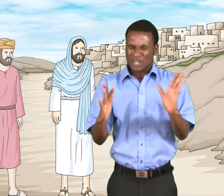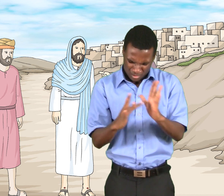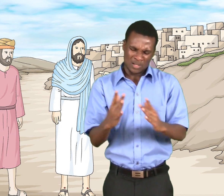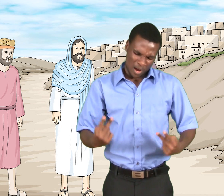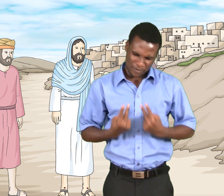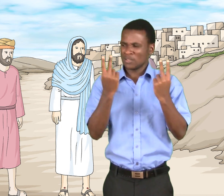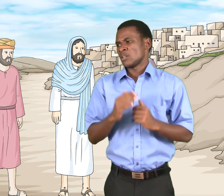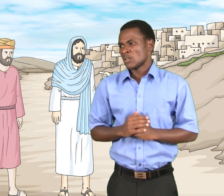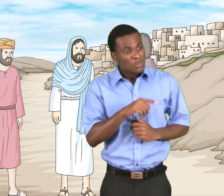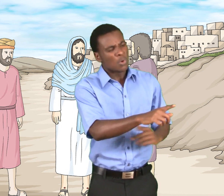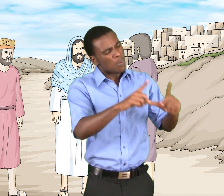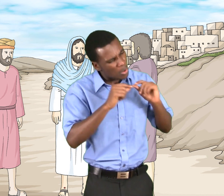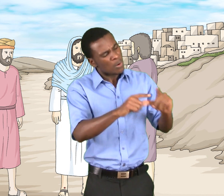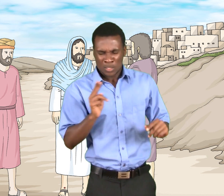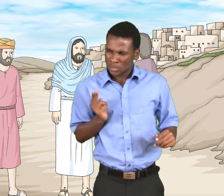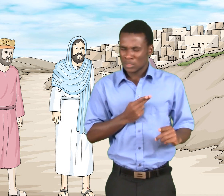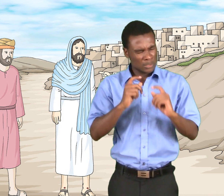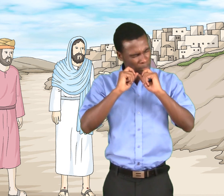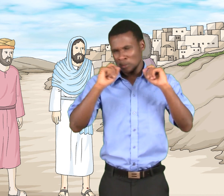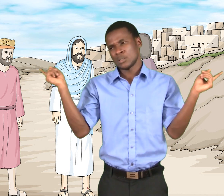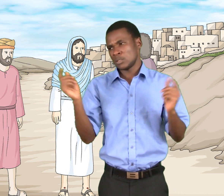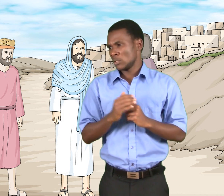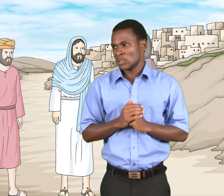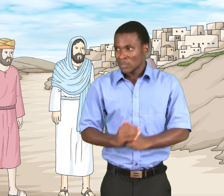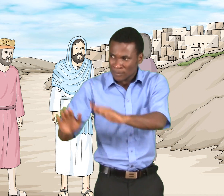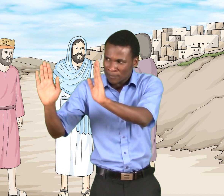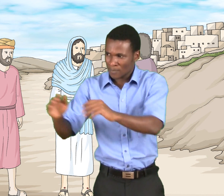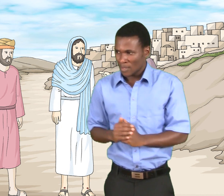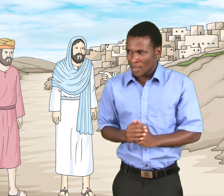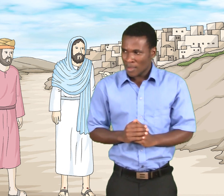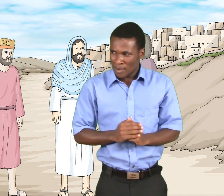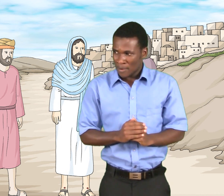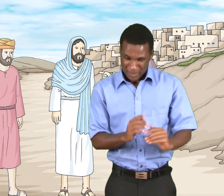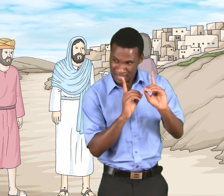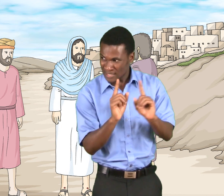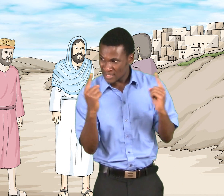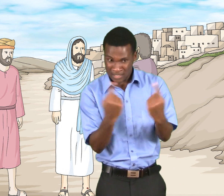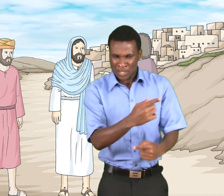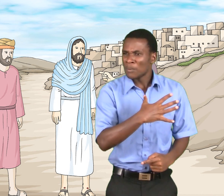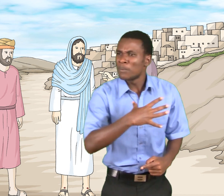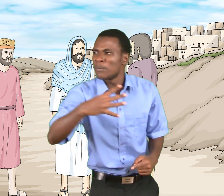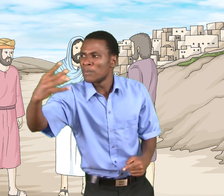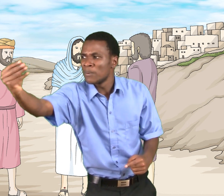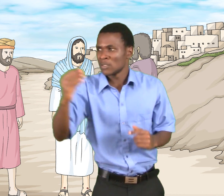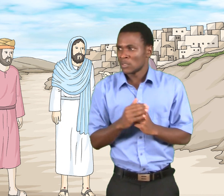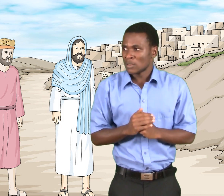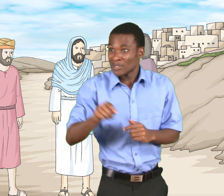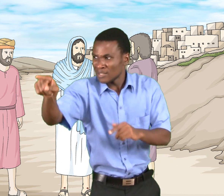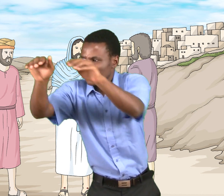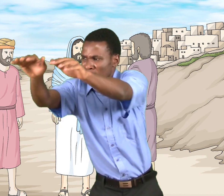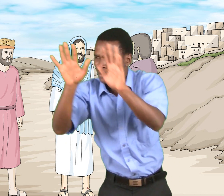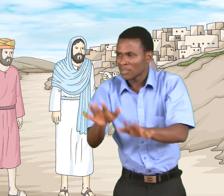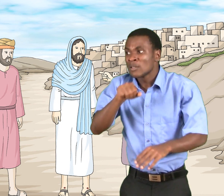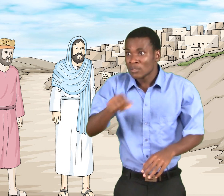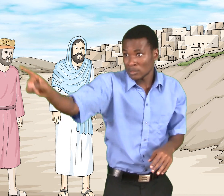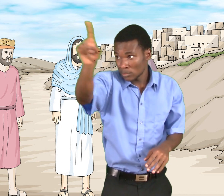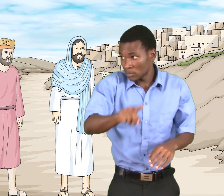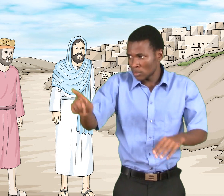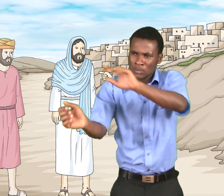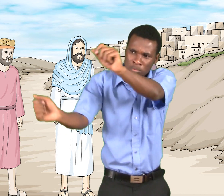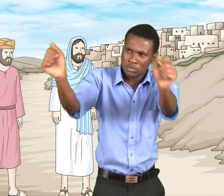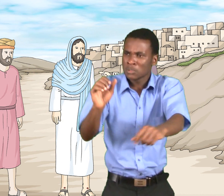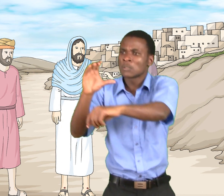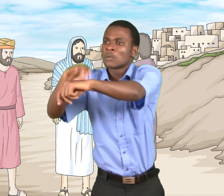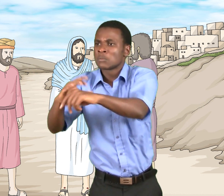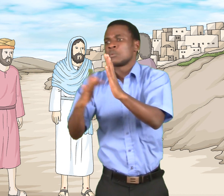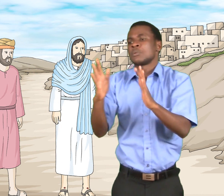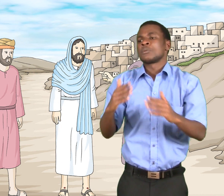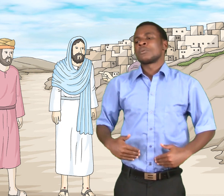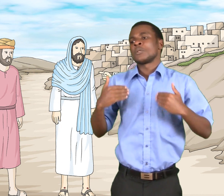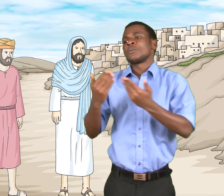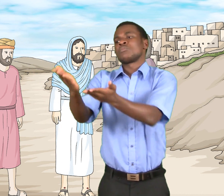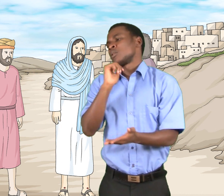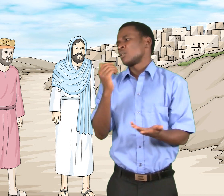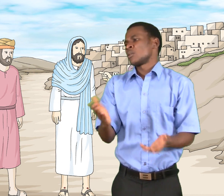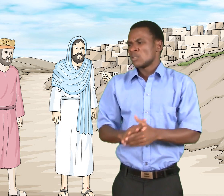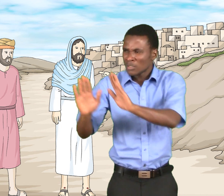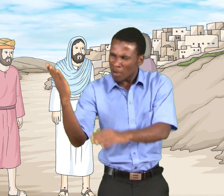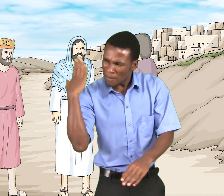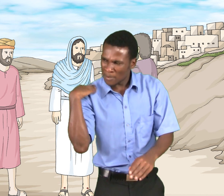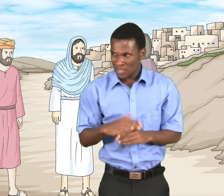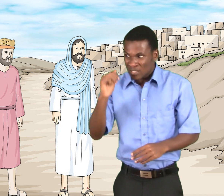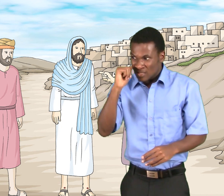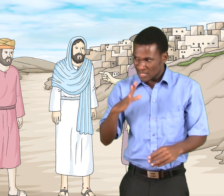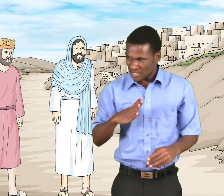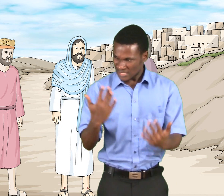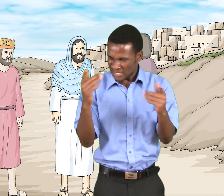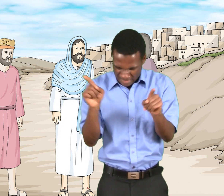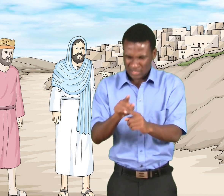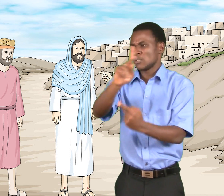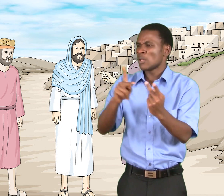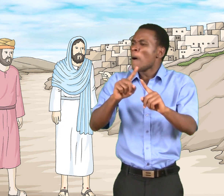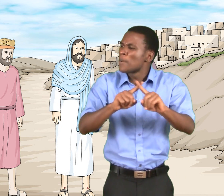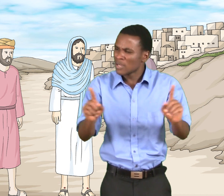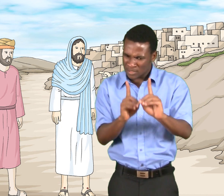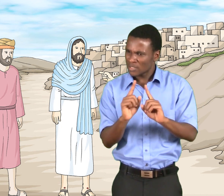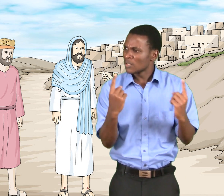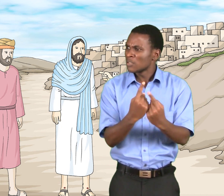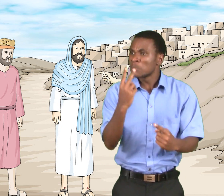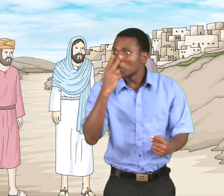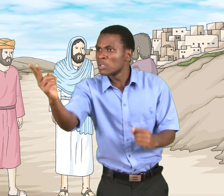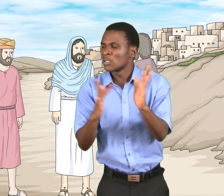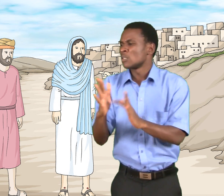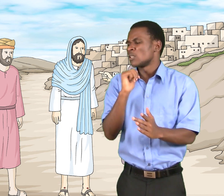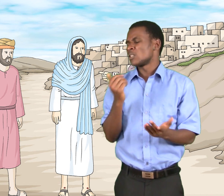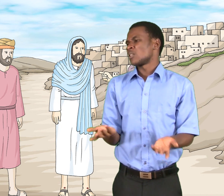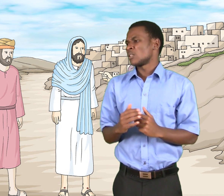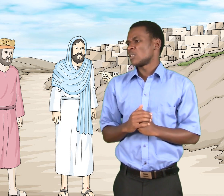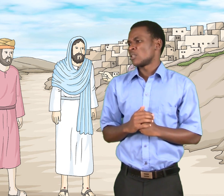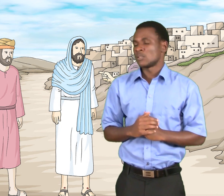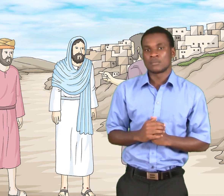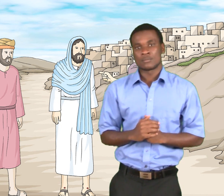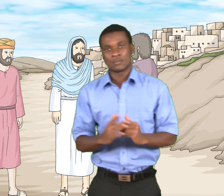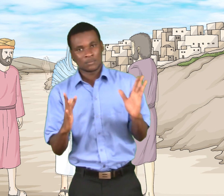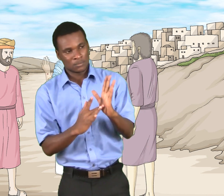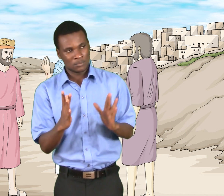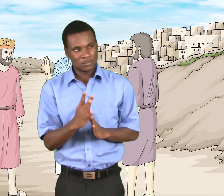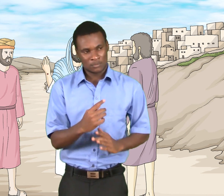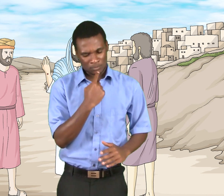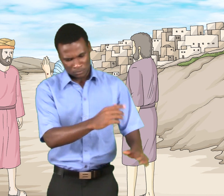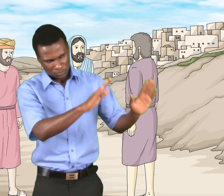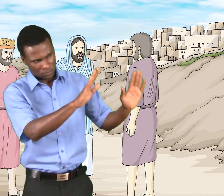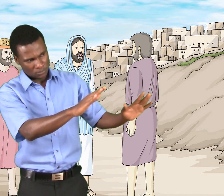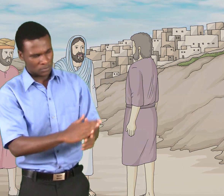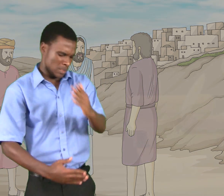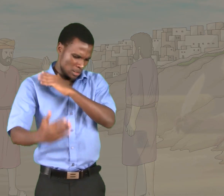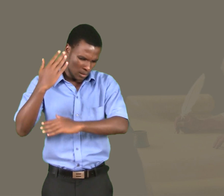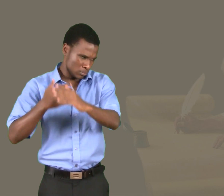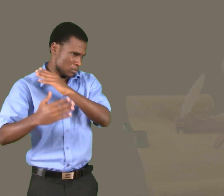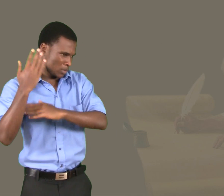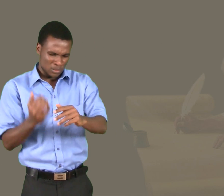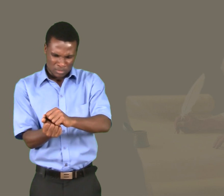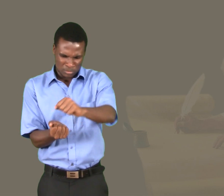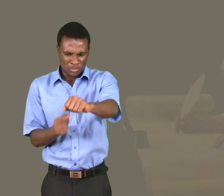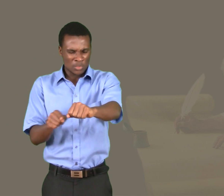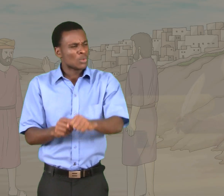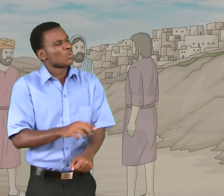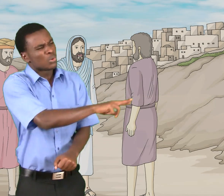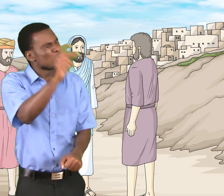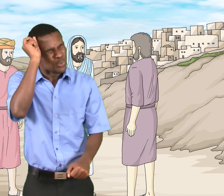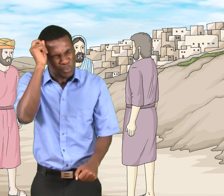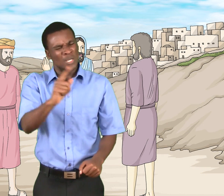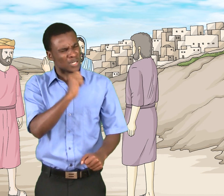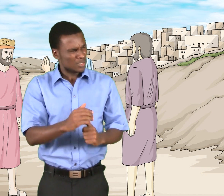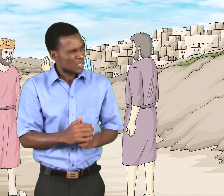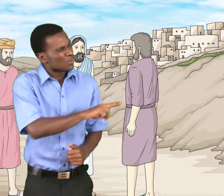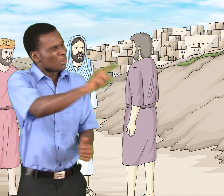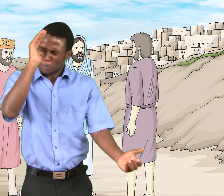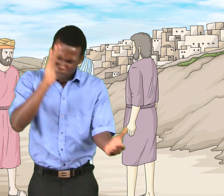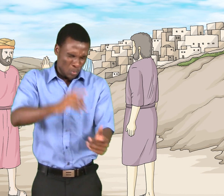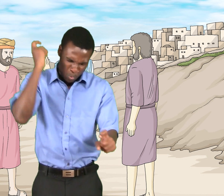Then some of our companions went to the tomb and found it just as the women had described. But Him they did not see.”